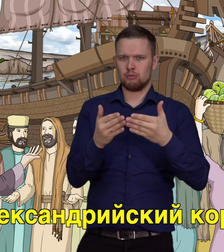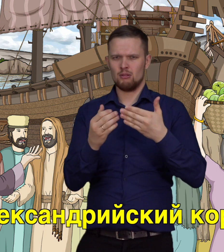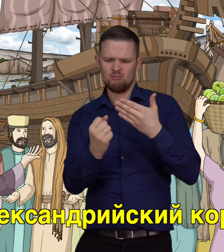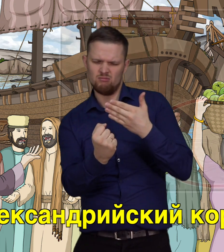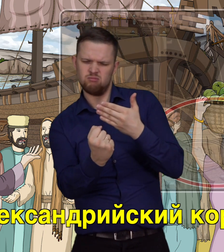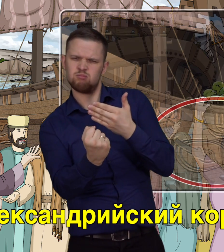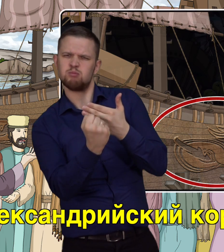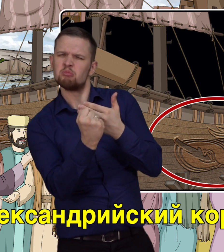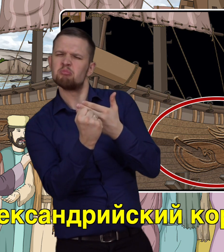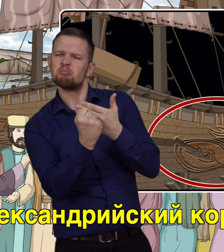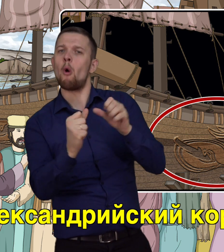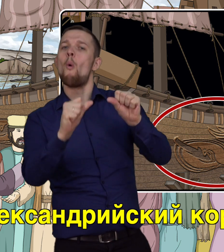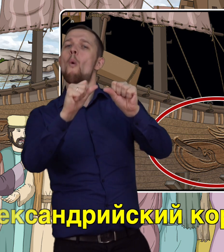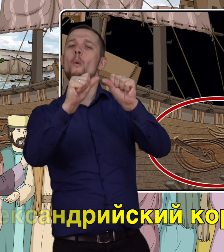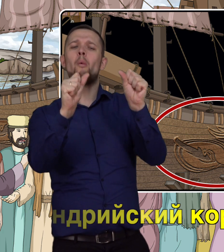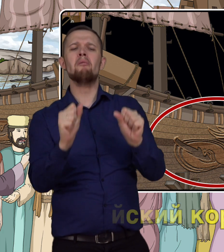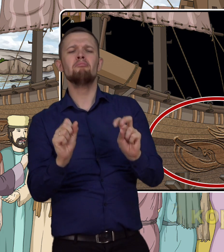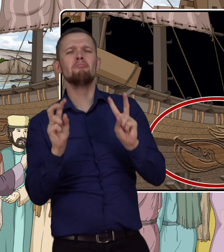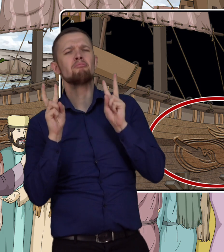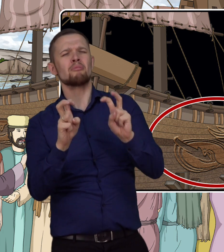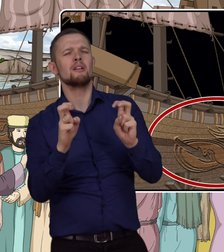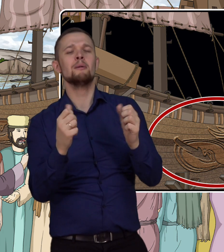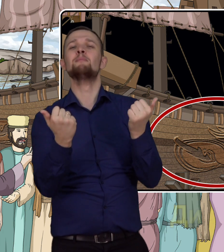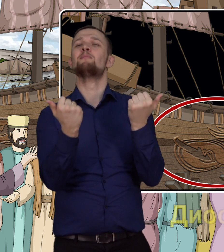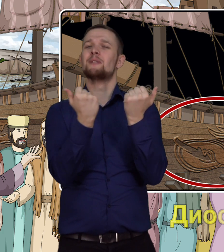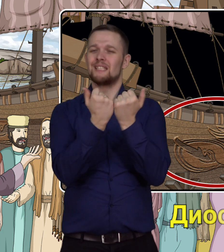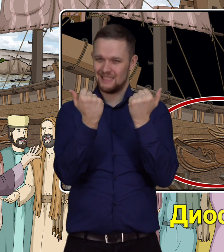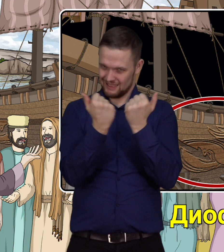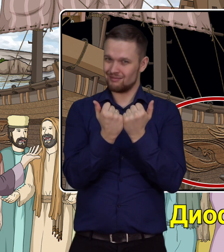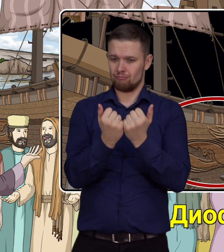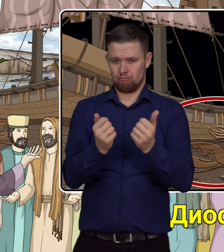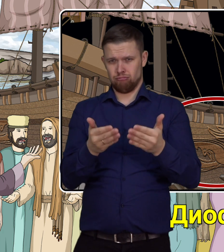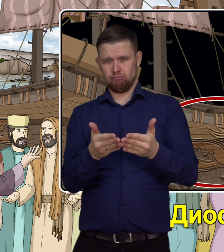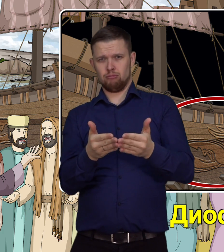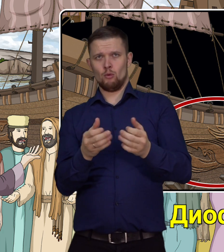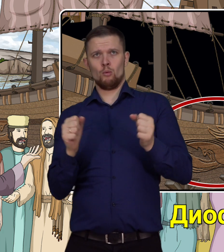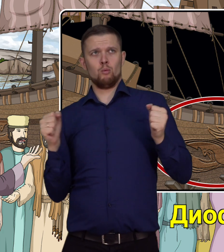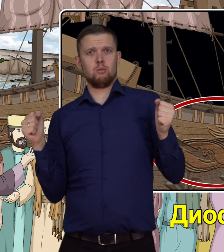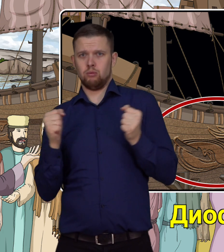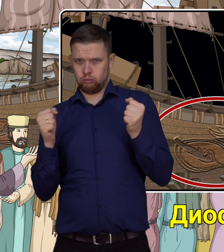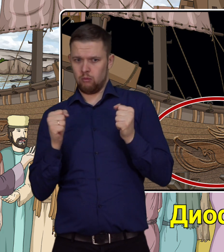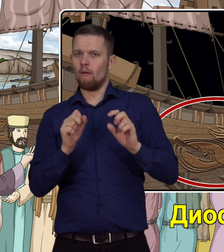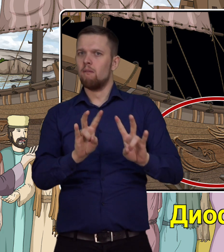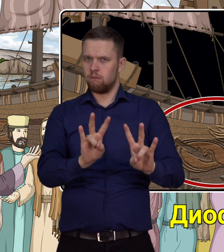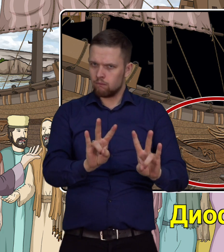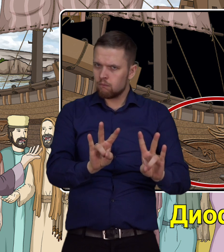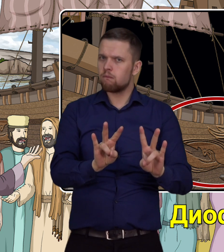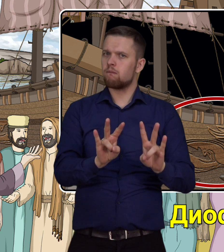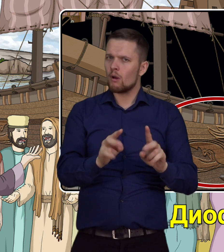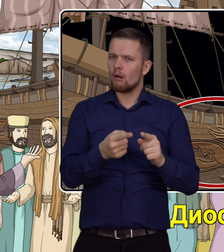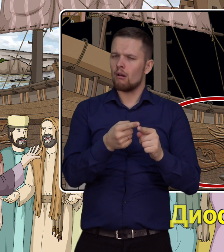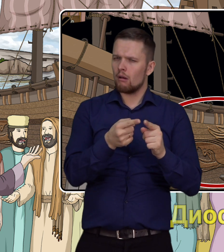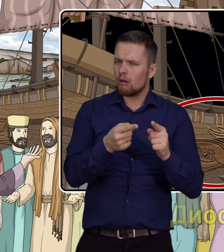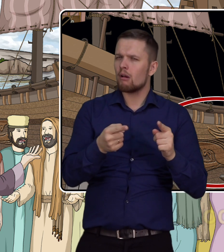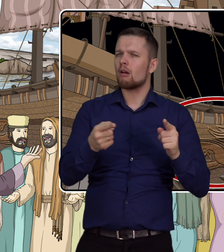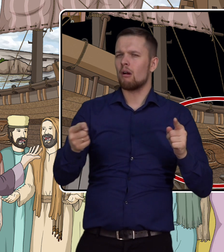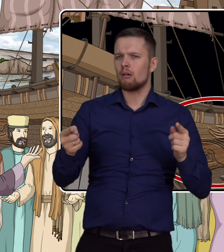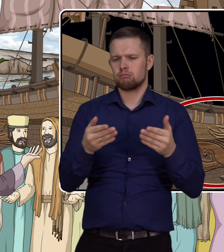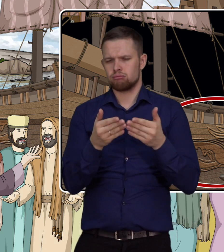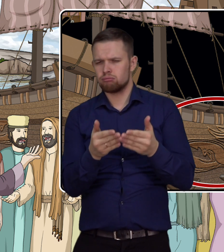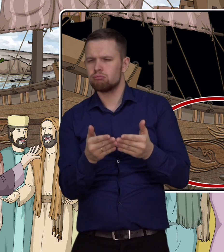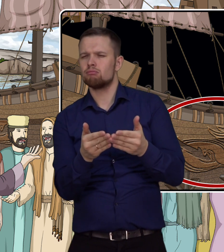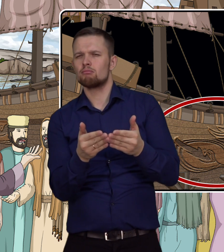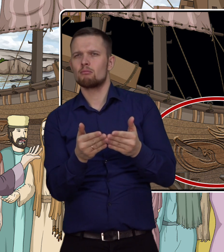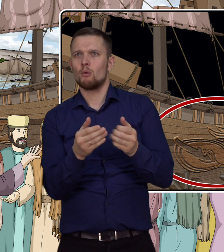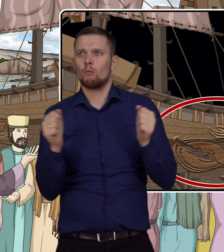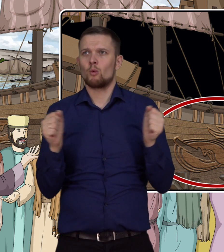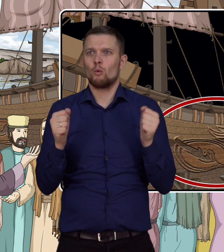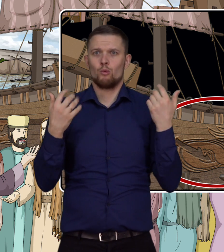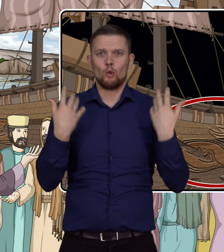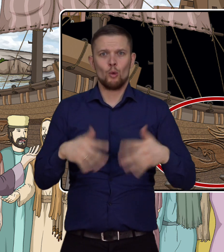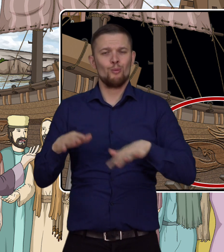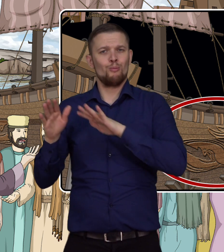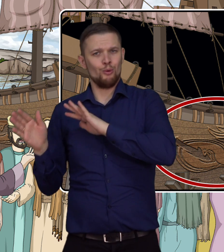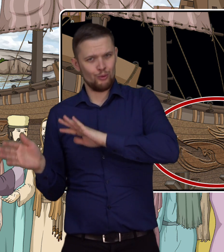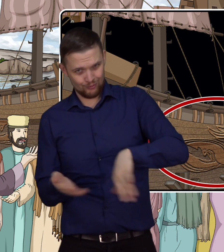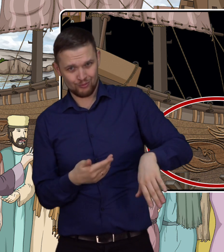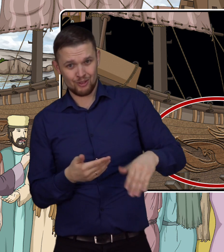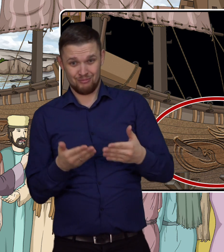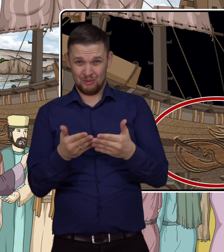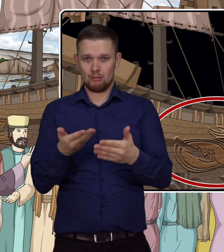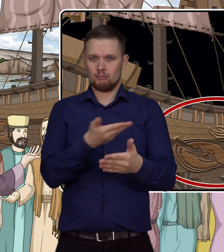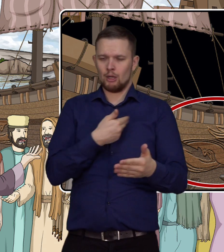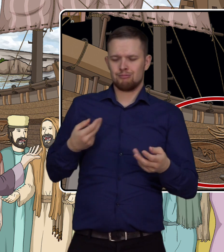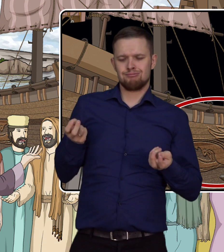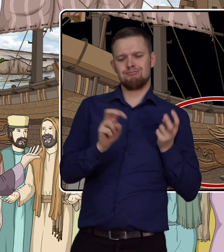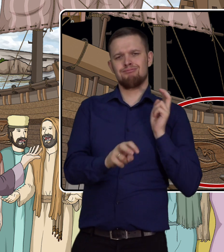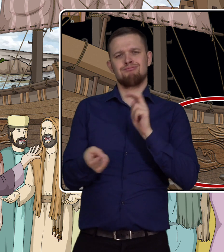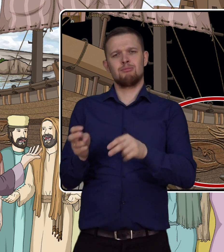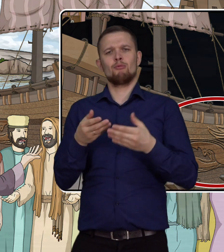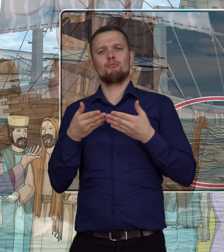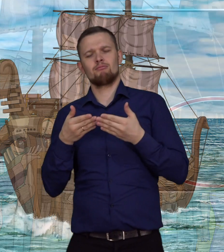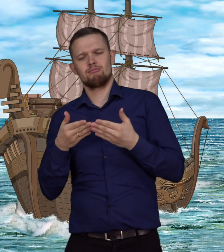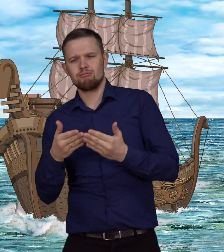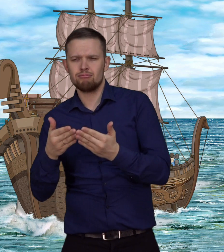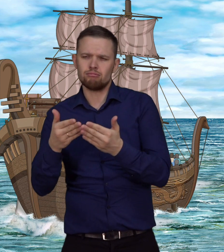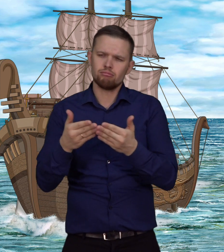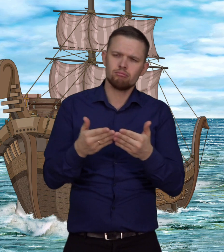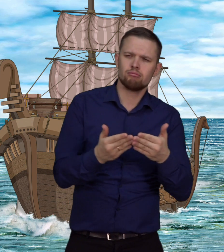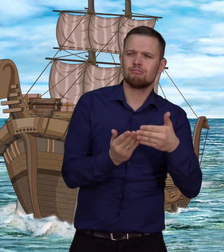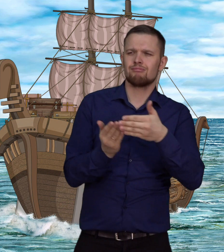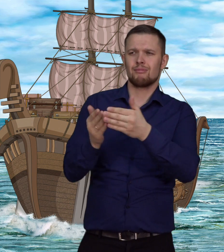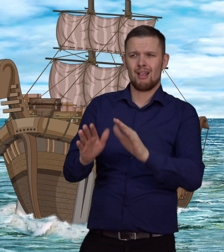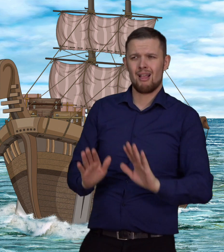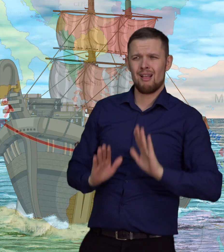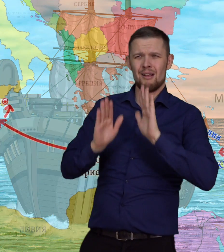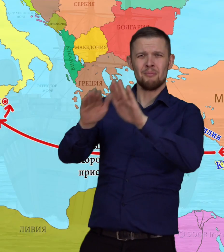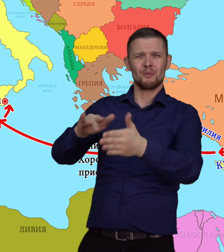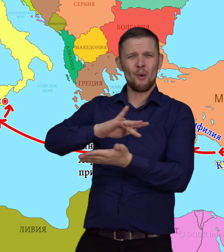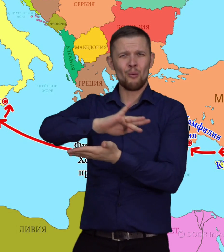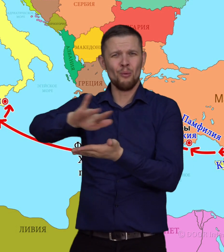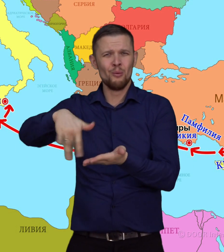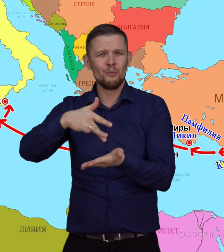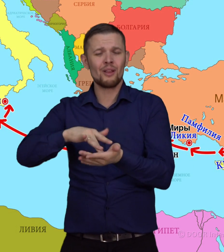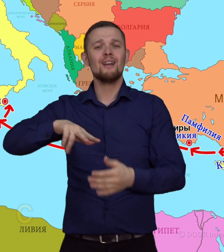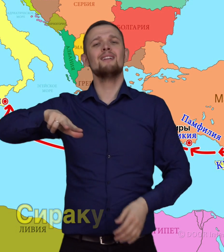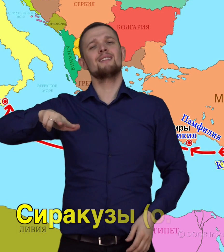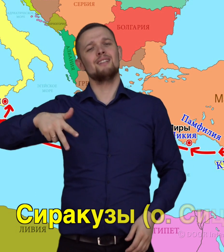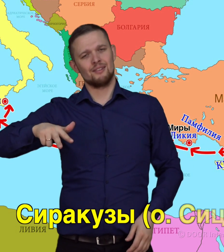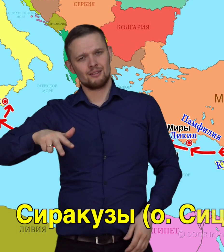It had the Twin Brothers as a figurehead.